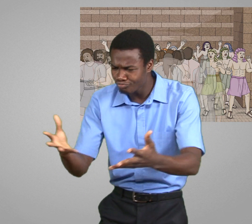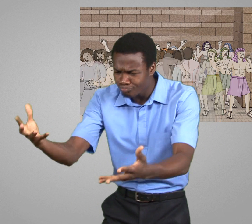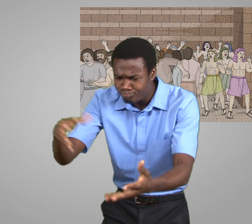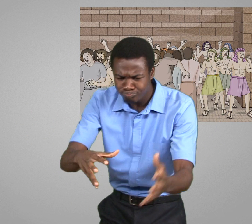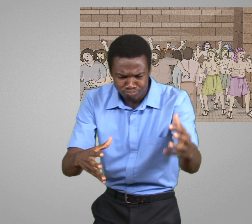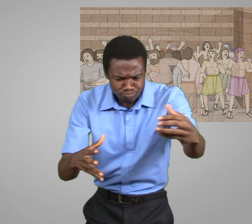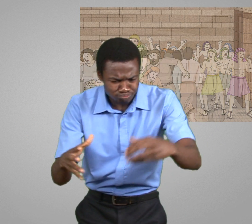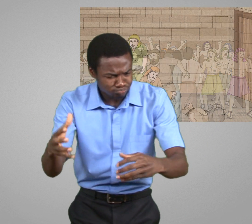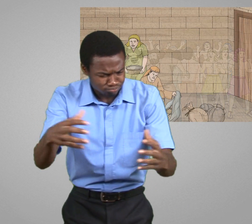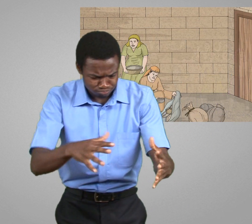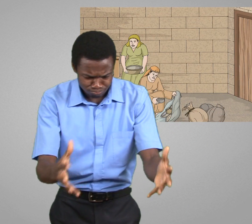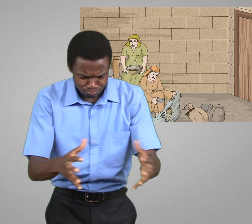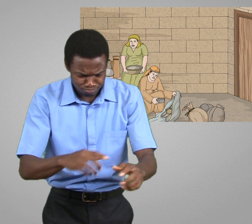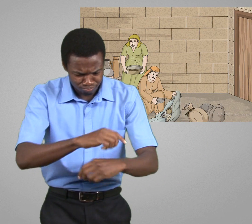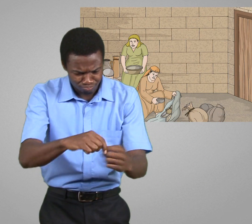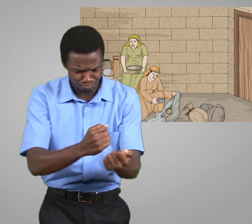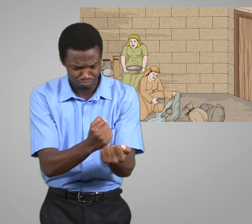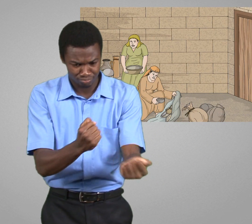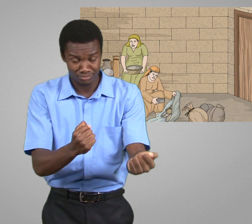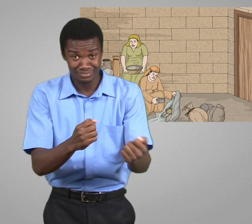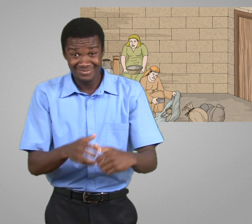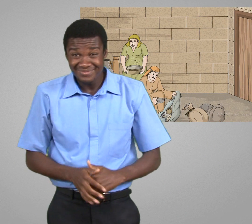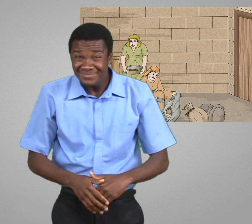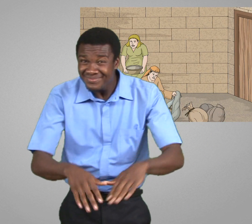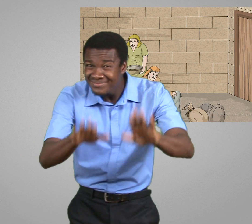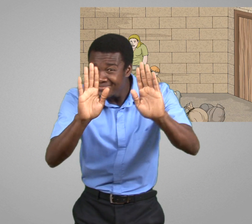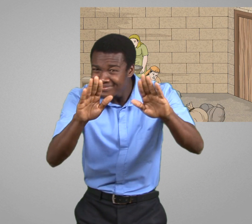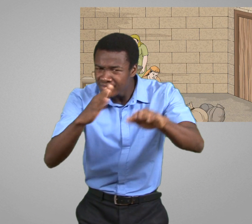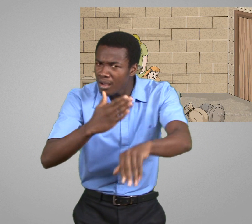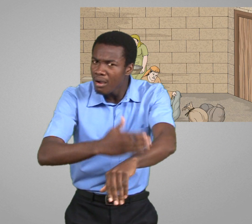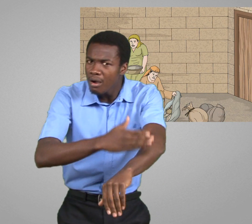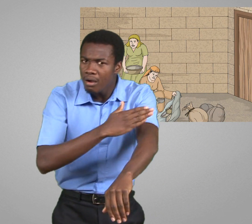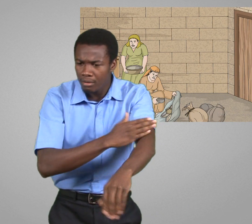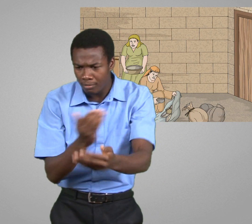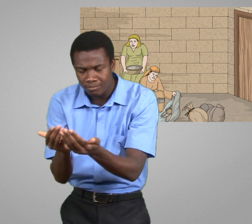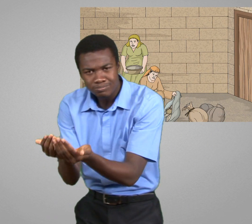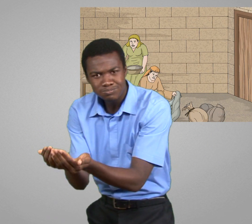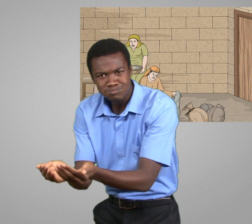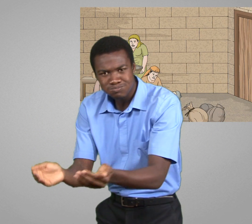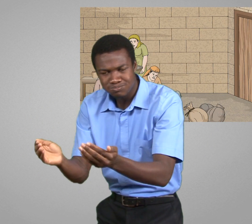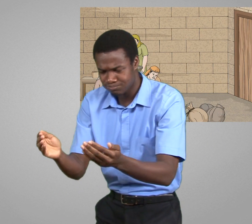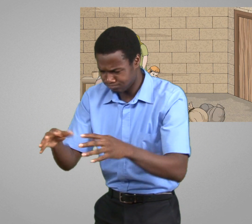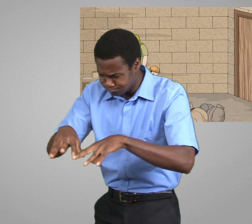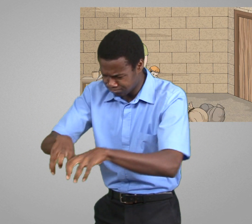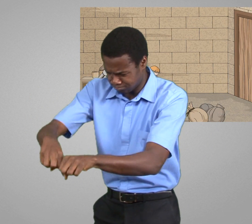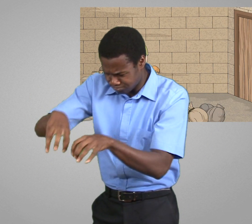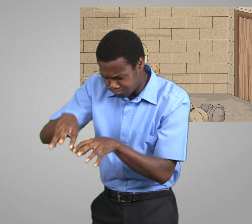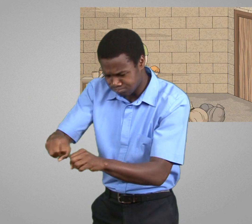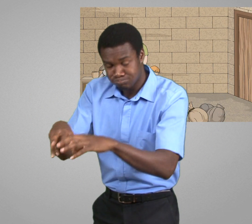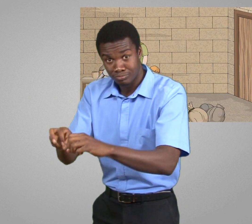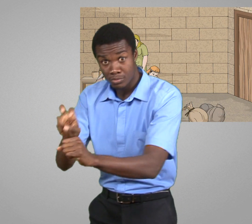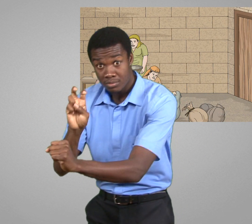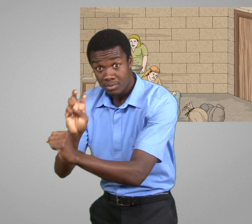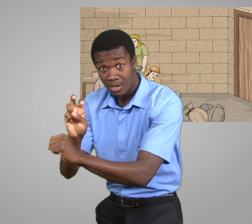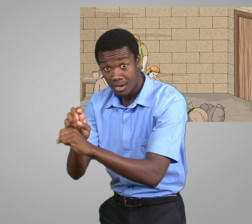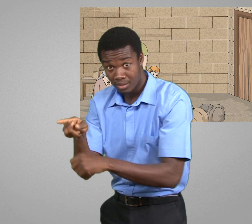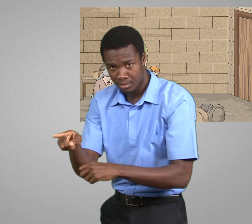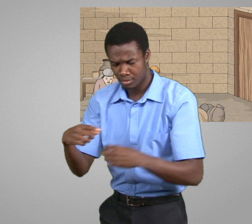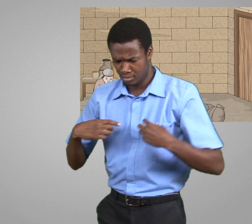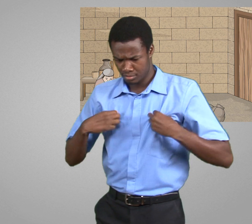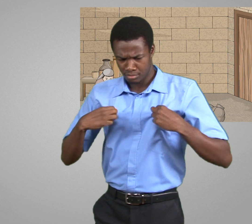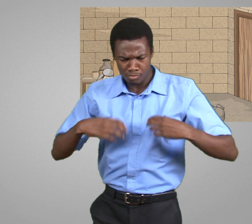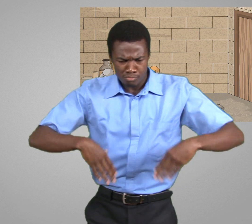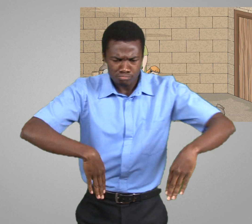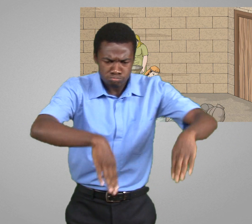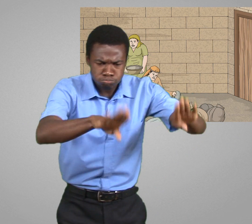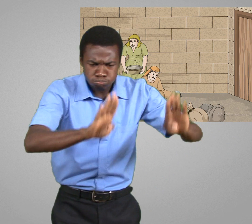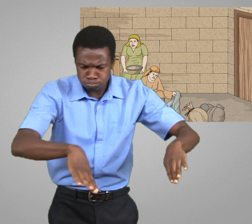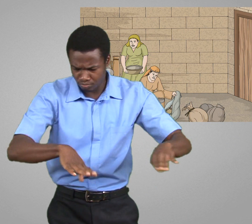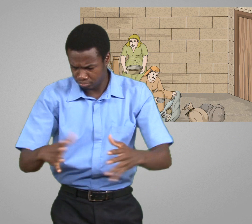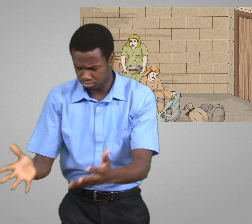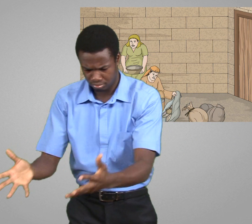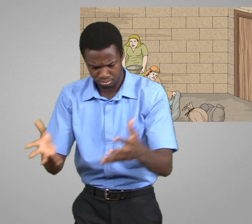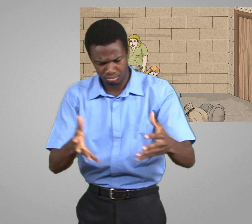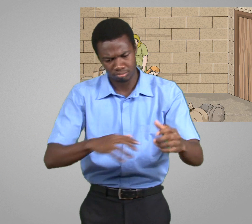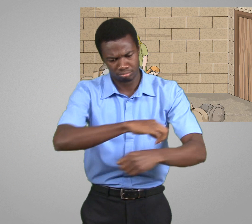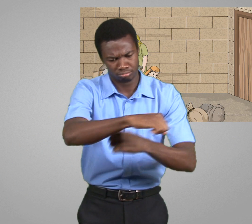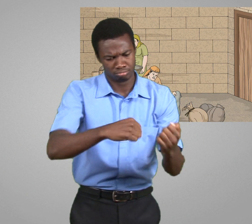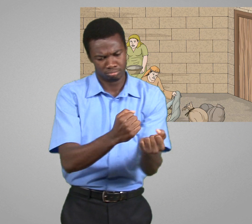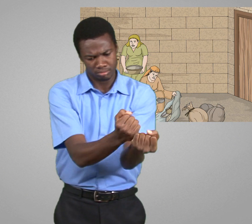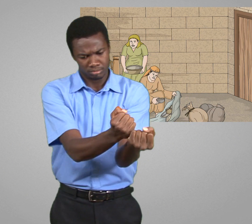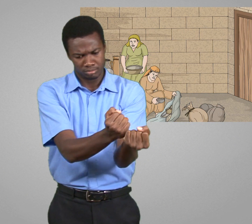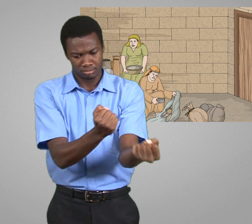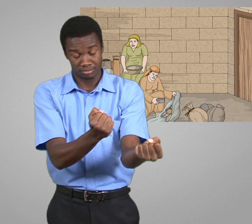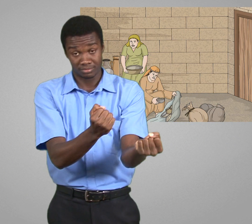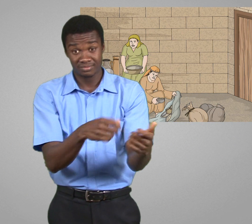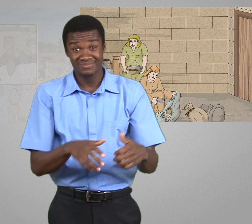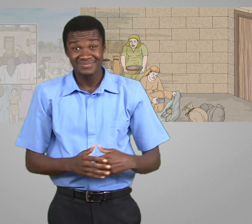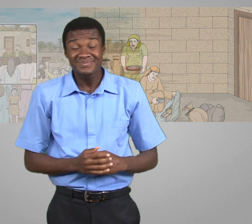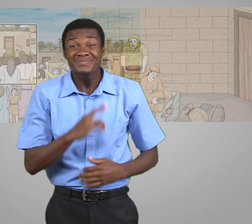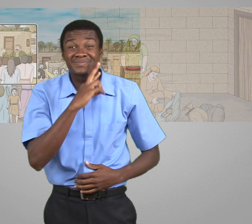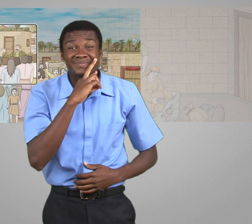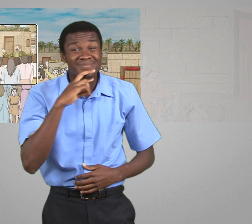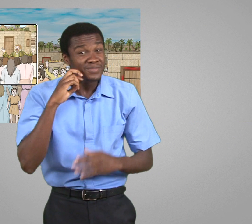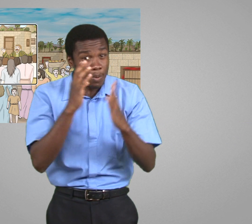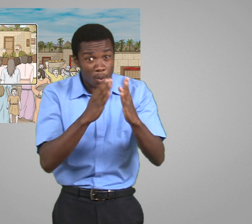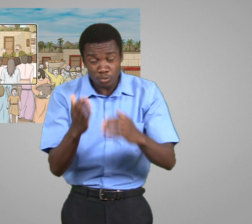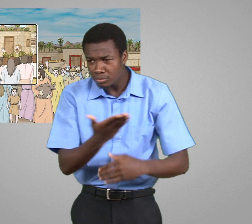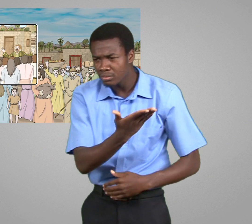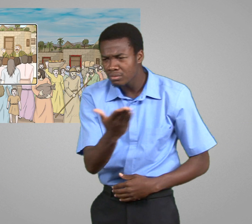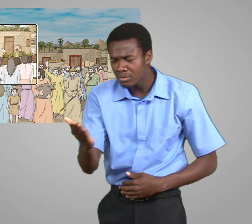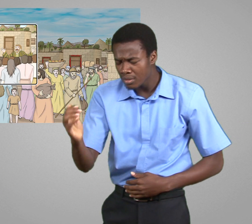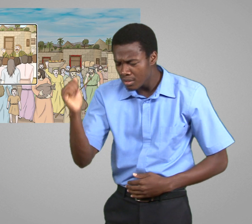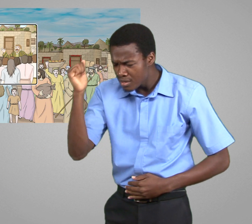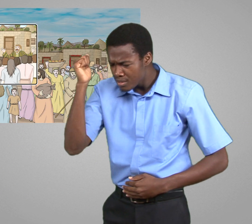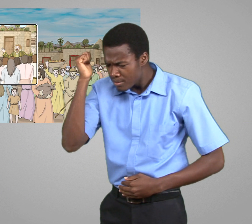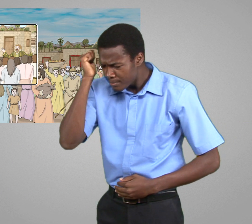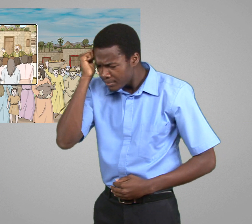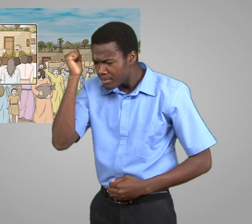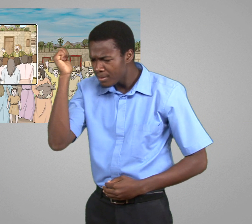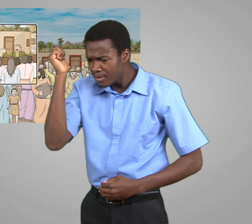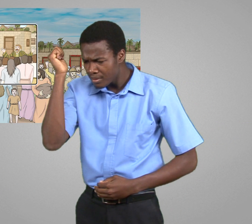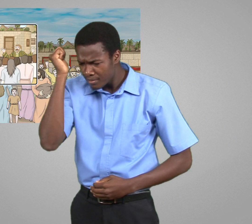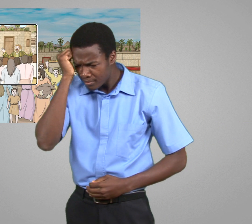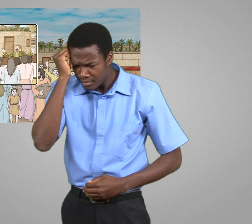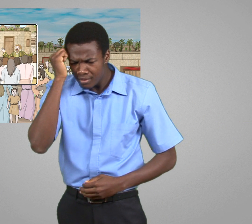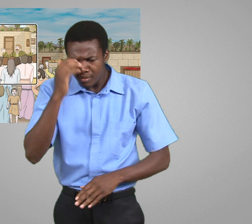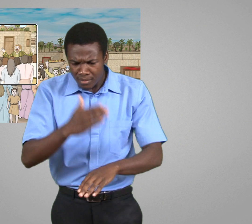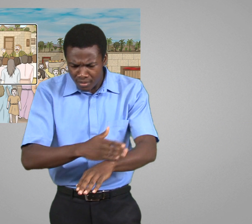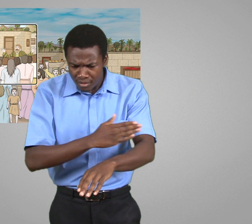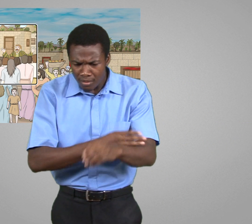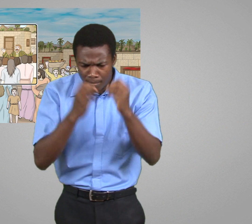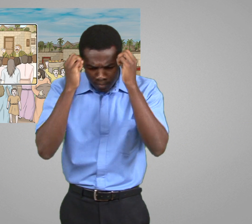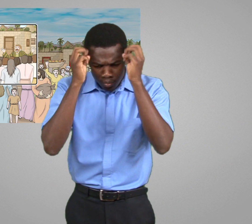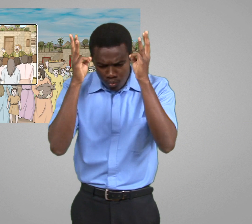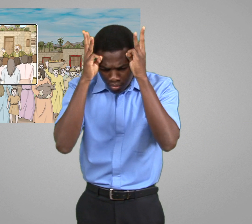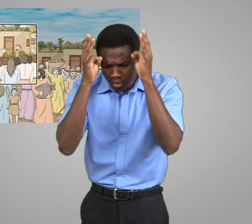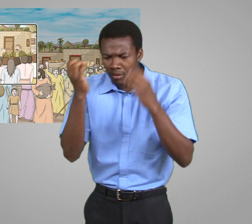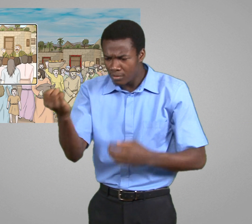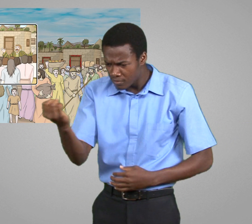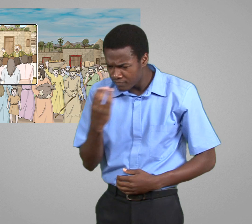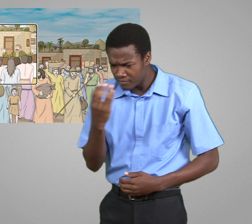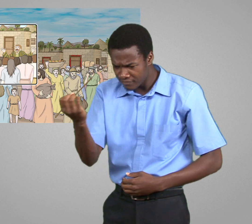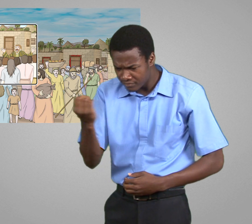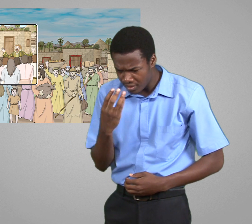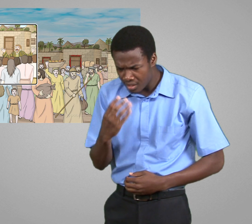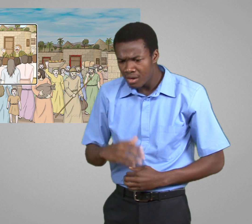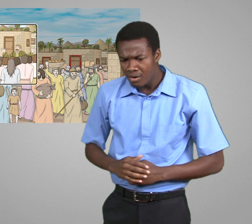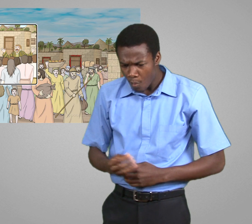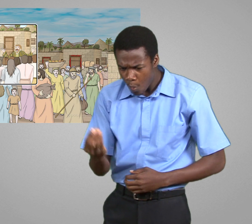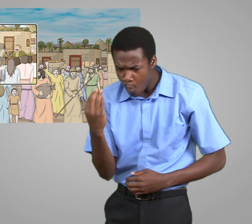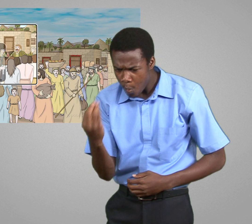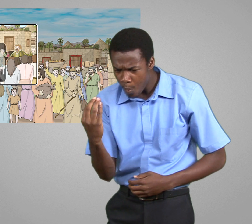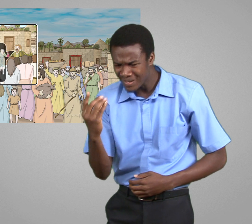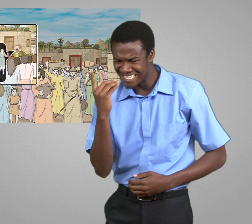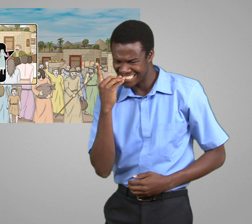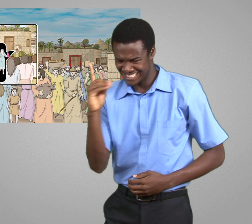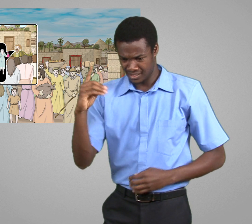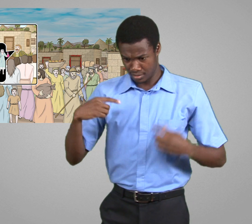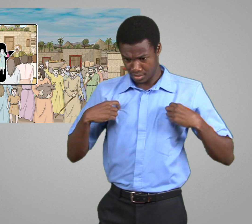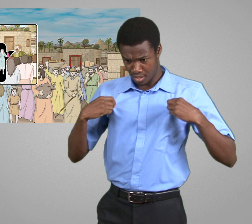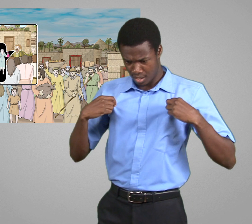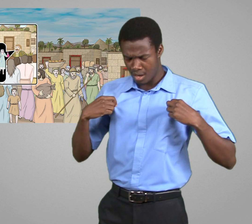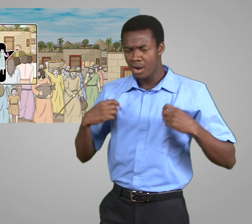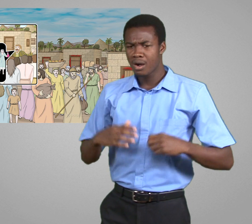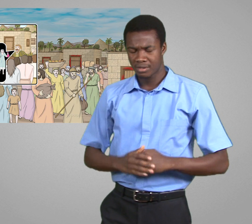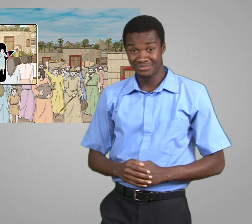So the people took their dough before it was leavened, carrying it on their shoulders in kneading bowls wrapped in clothing.